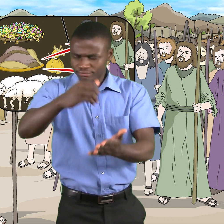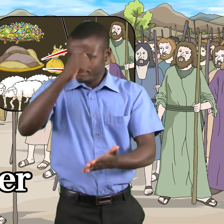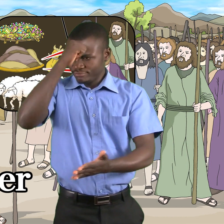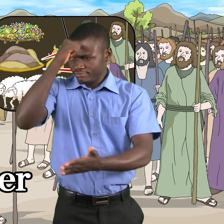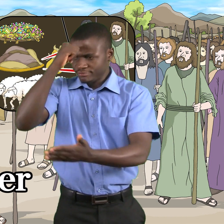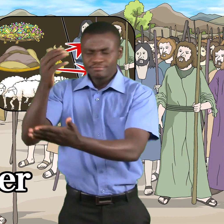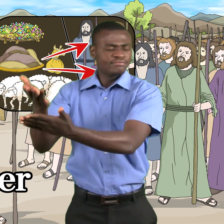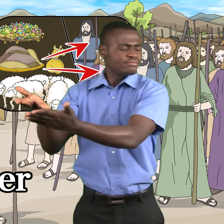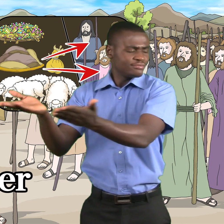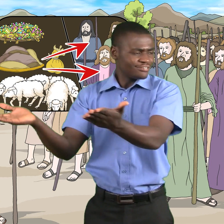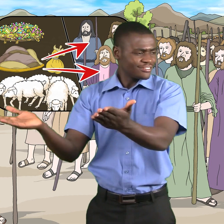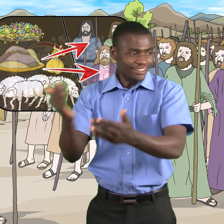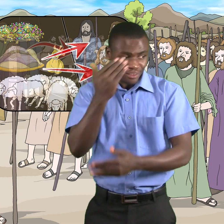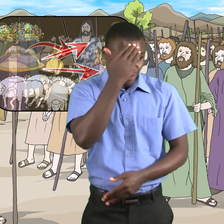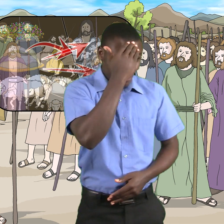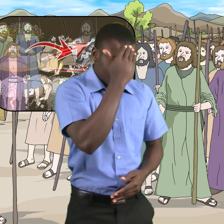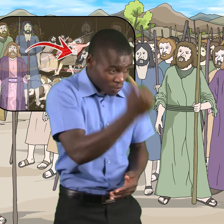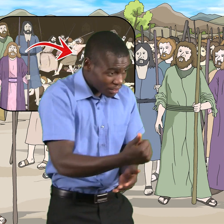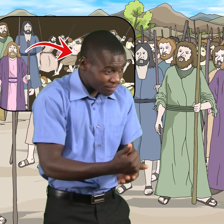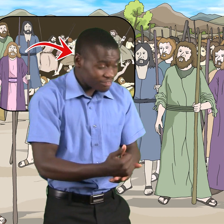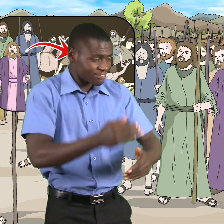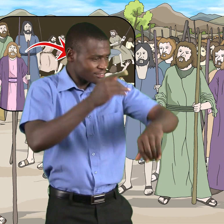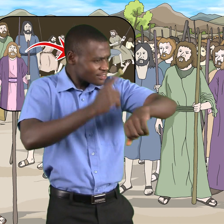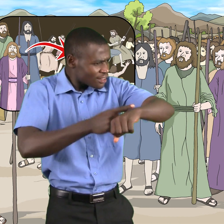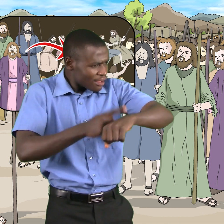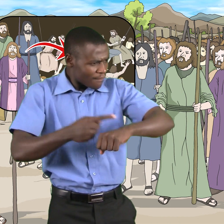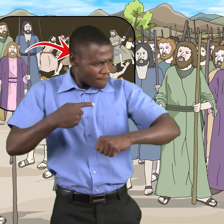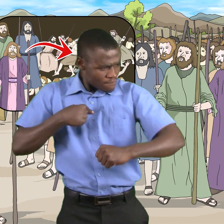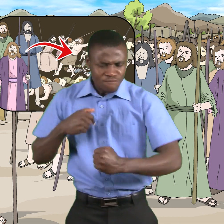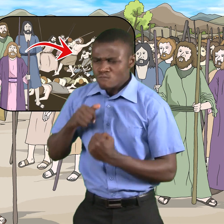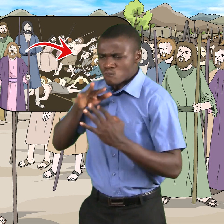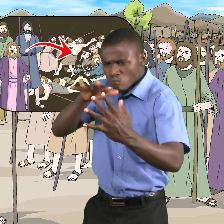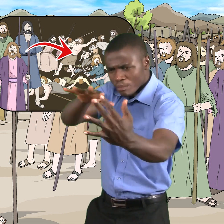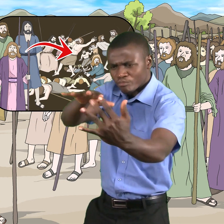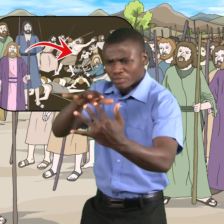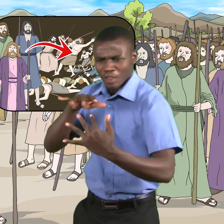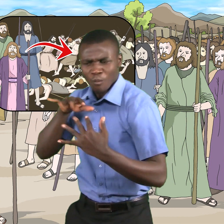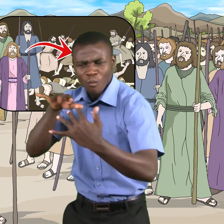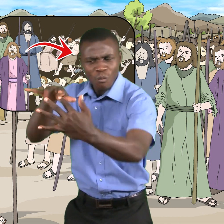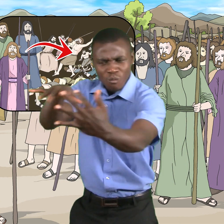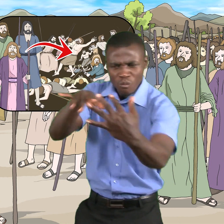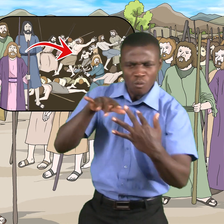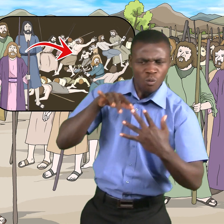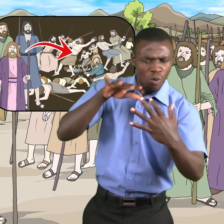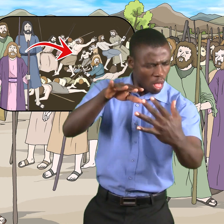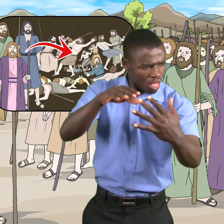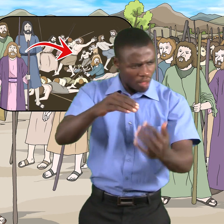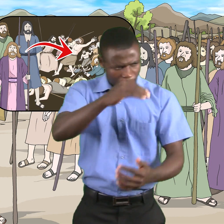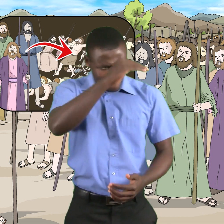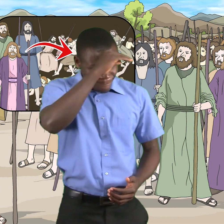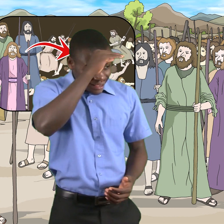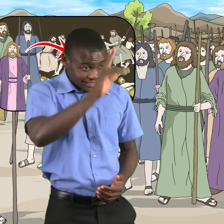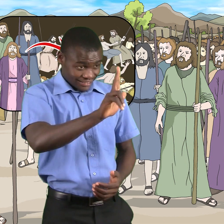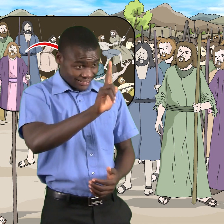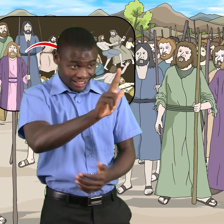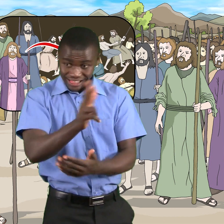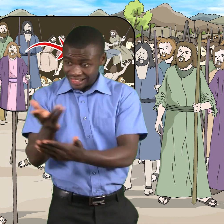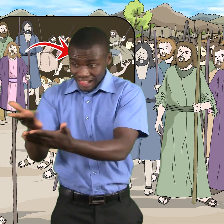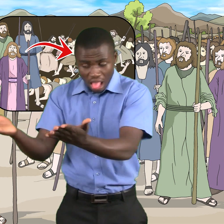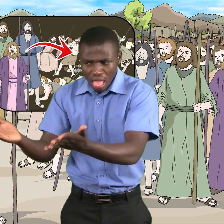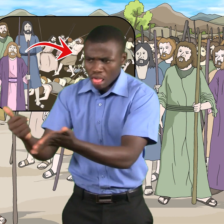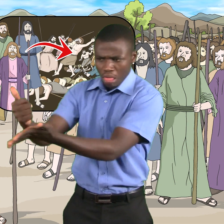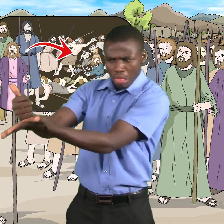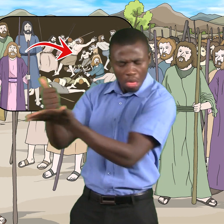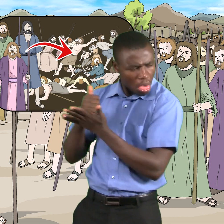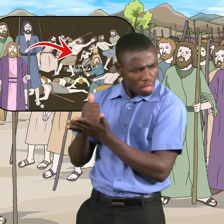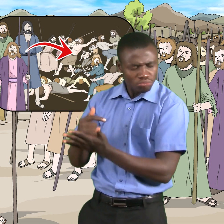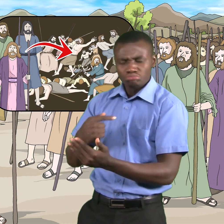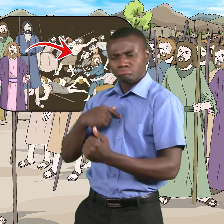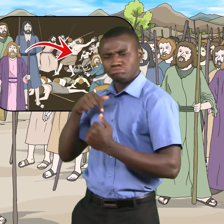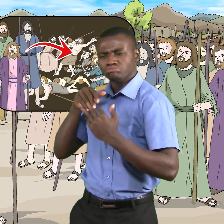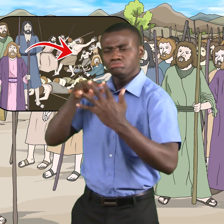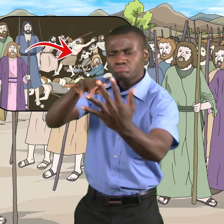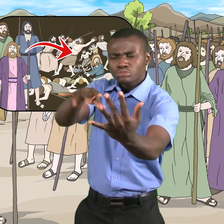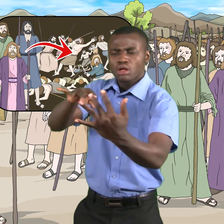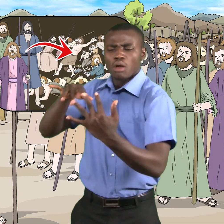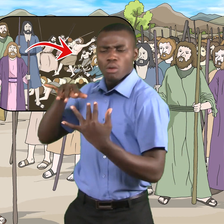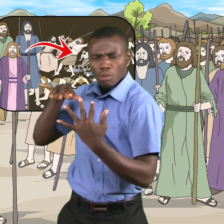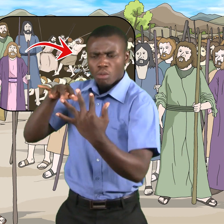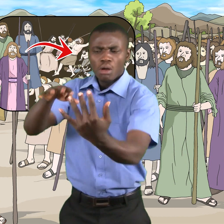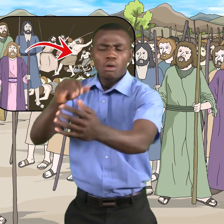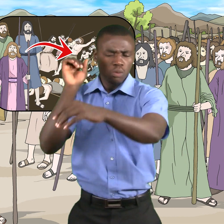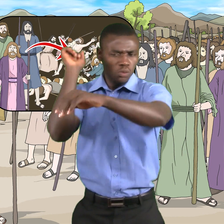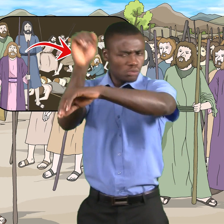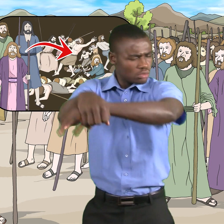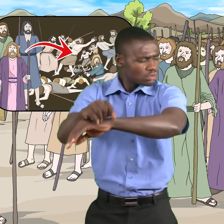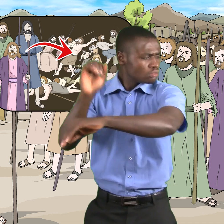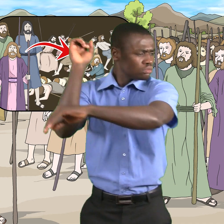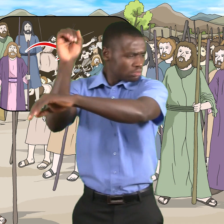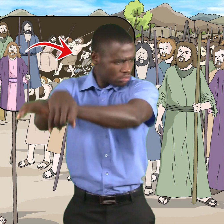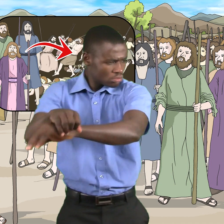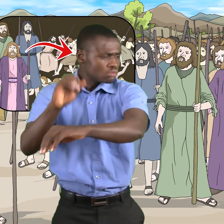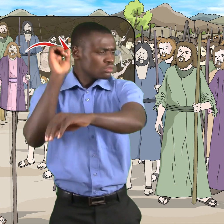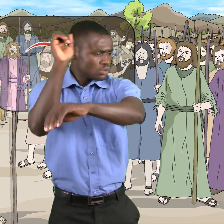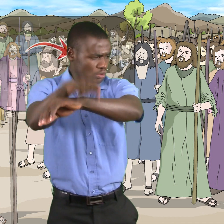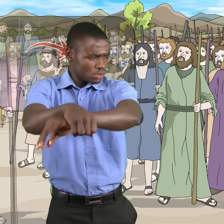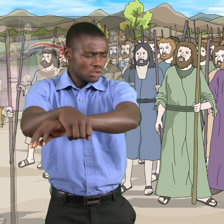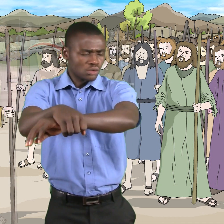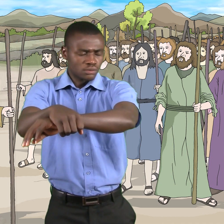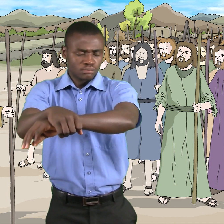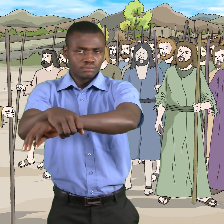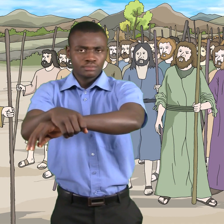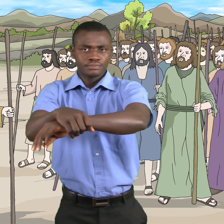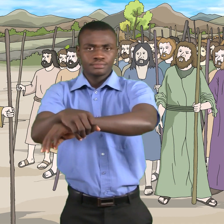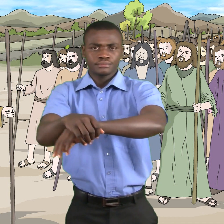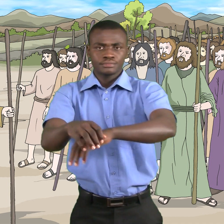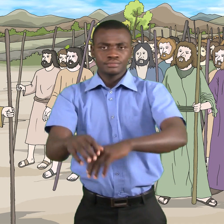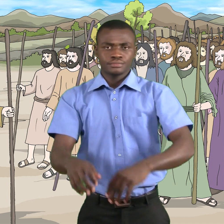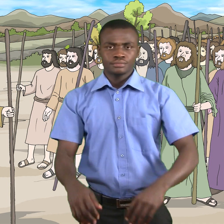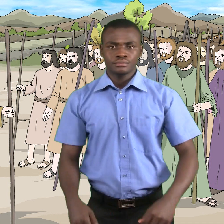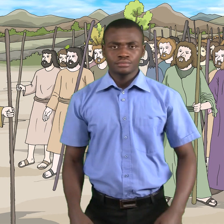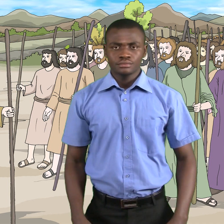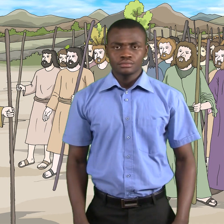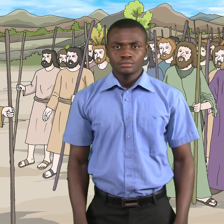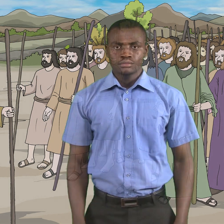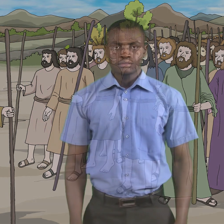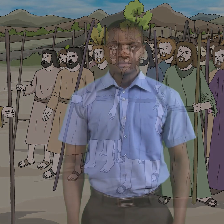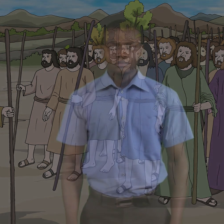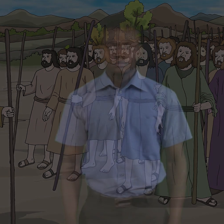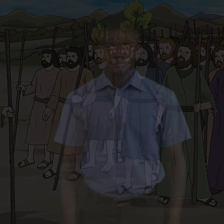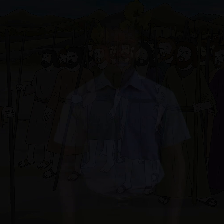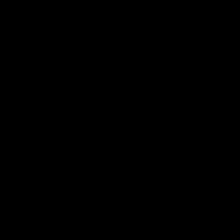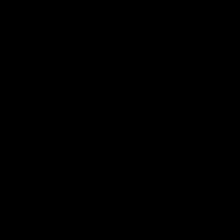They may take their portion.”